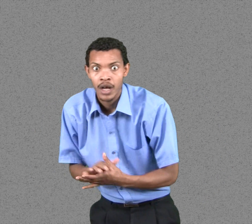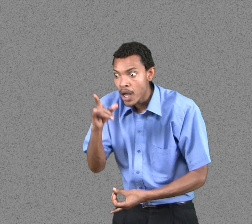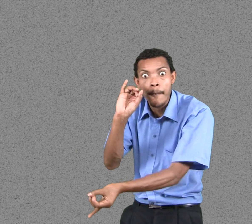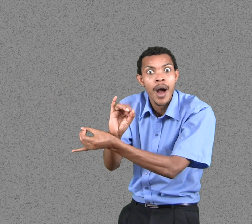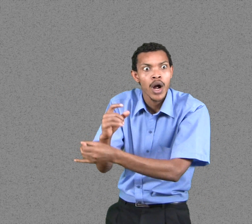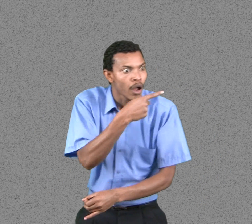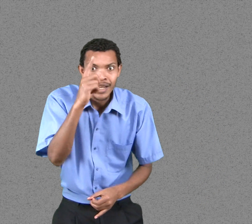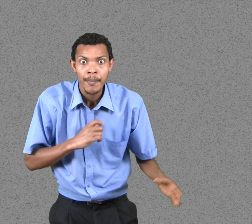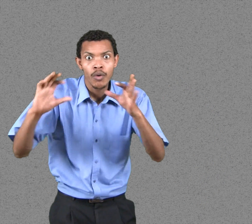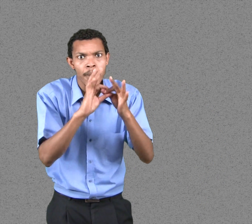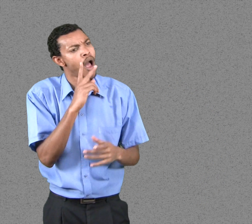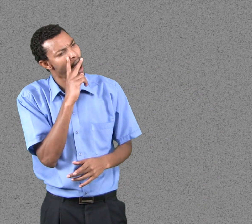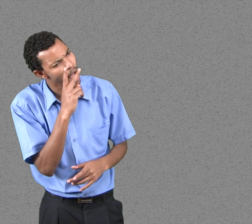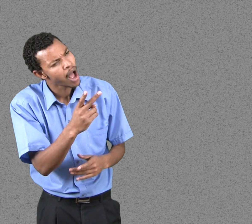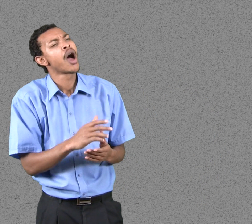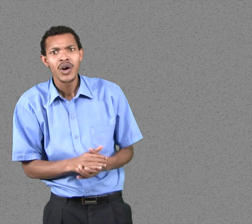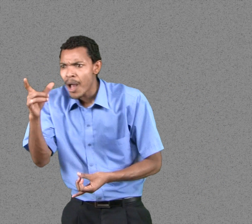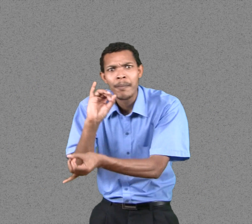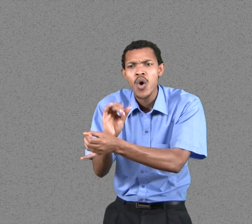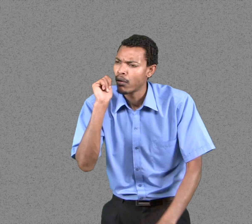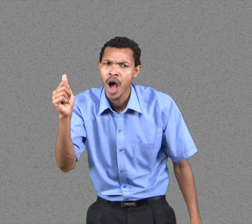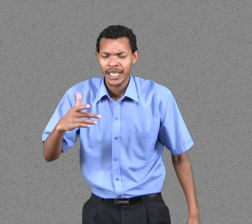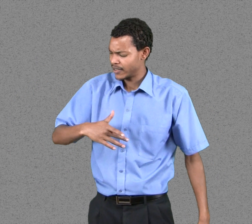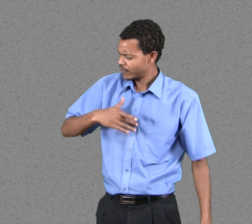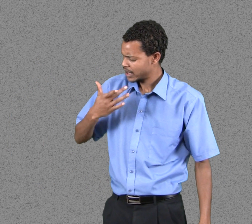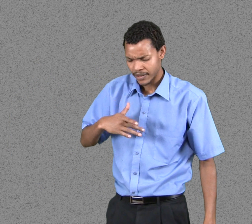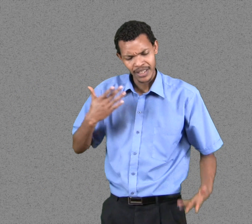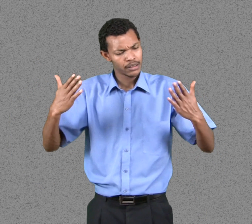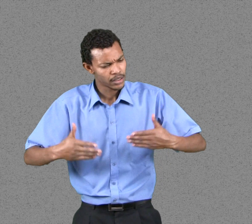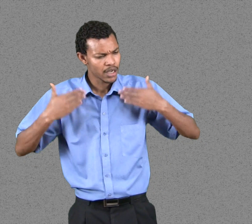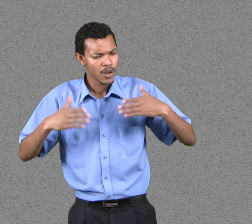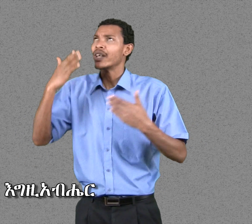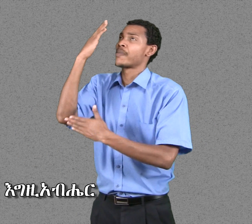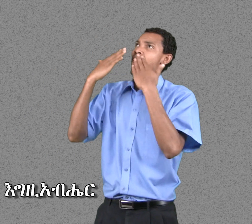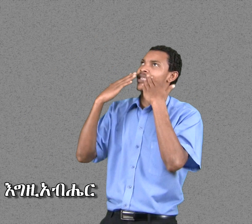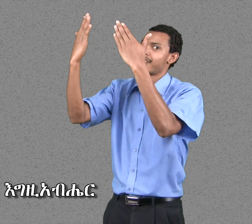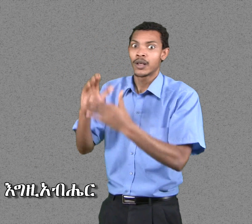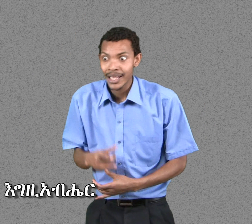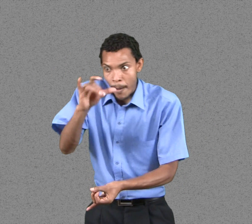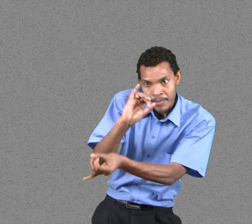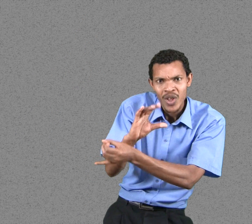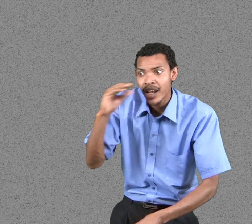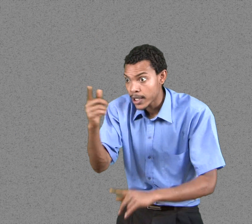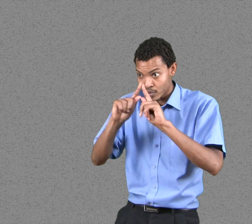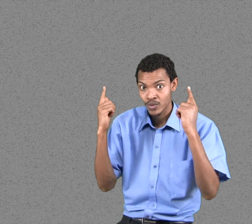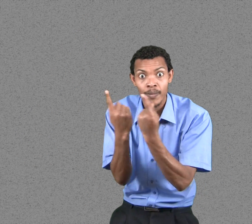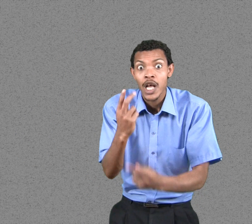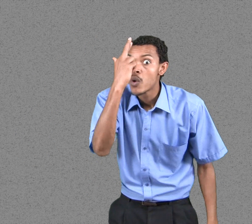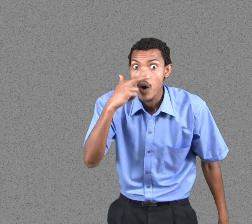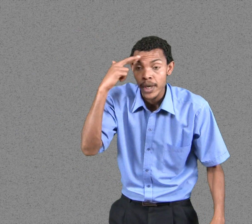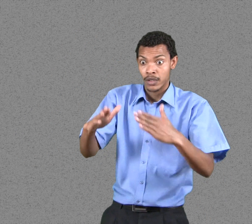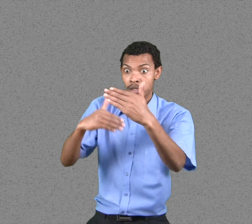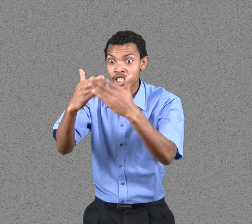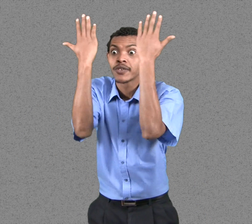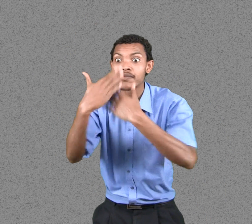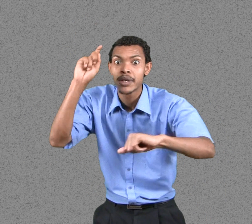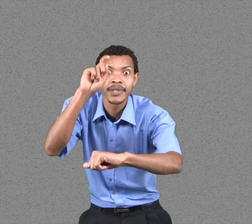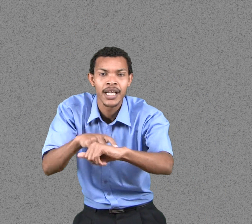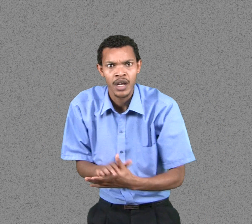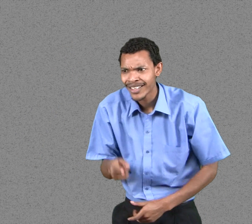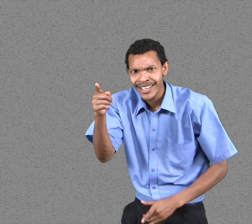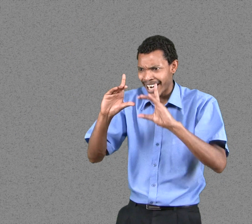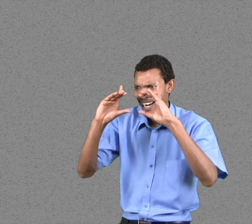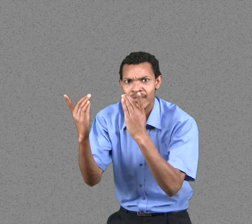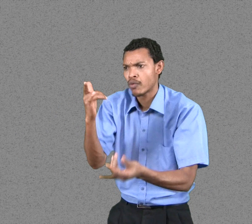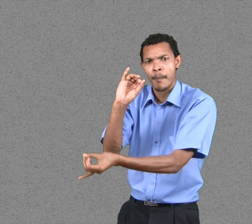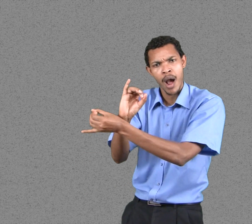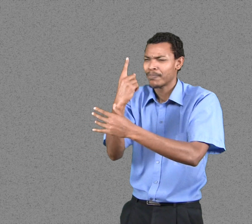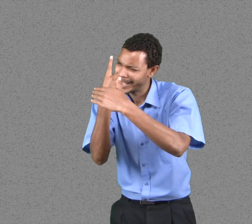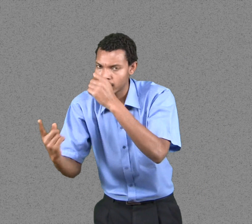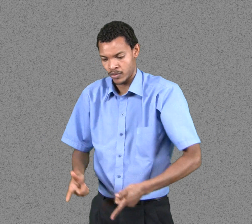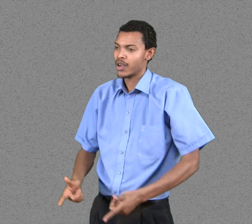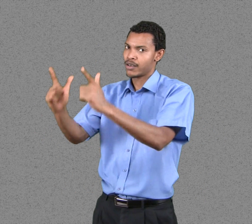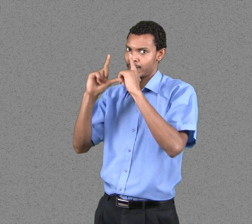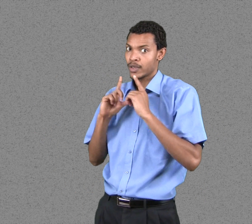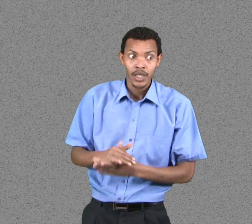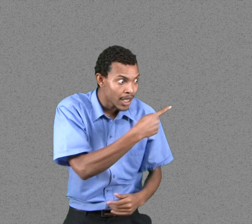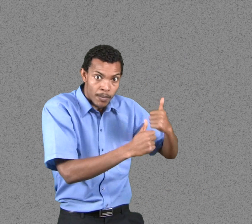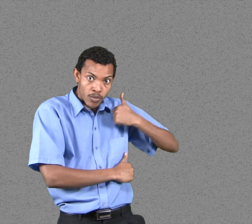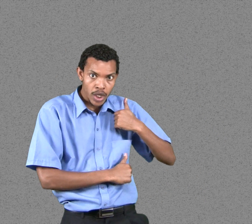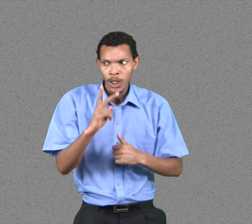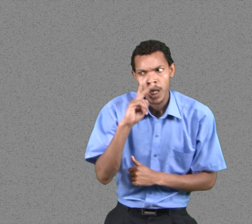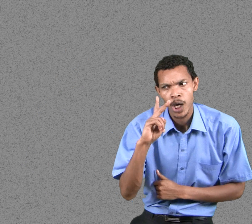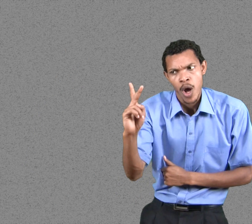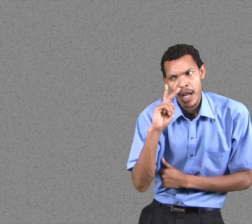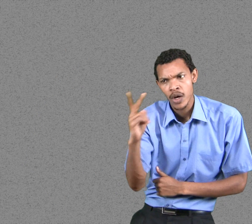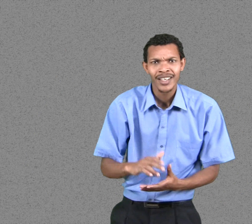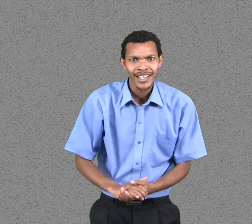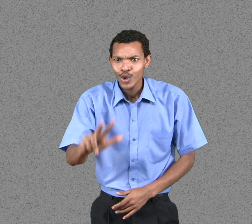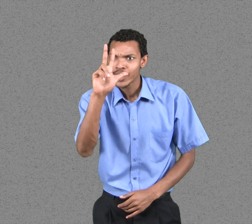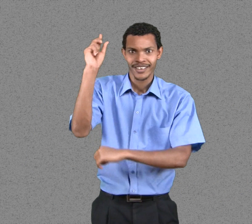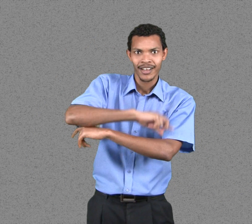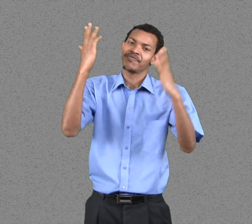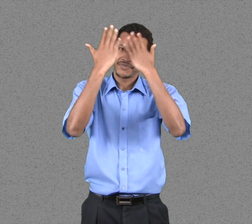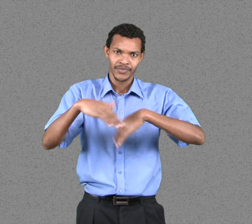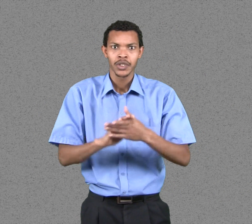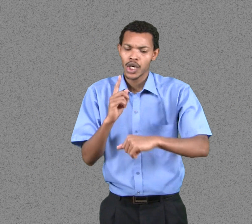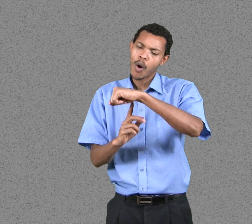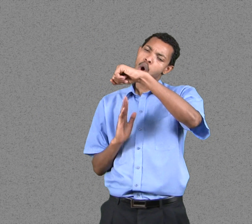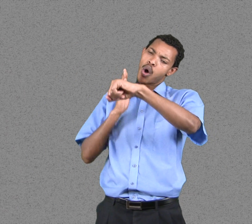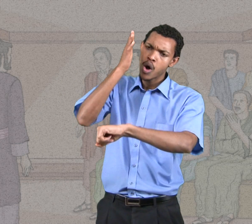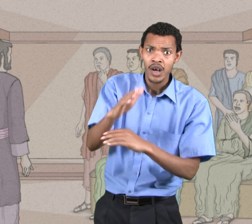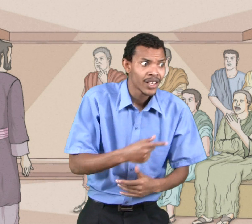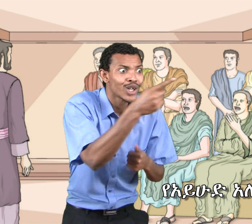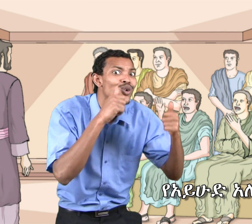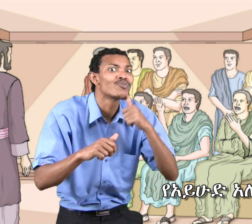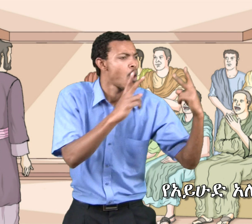When we arrived in Rome, Paul was permitted to stay by himself, with a soldier to guard him.